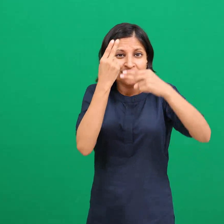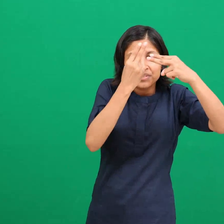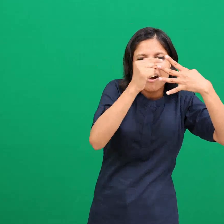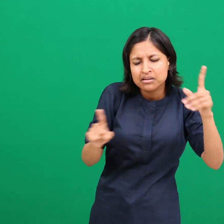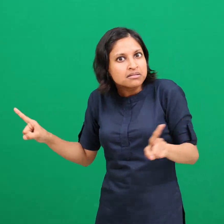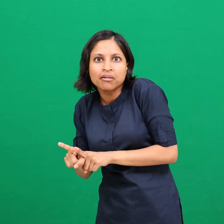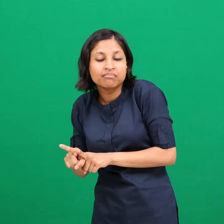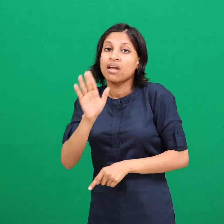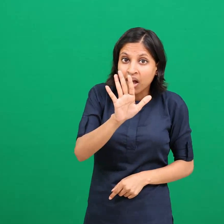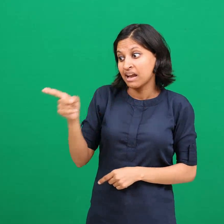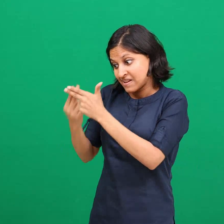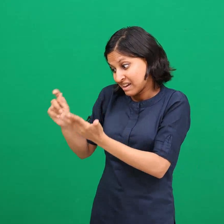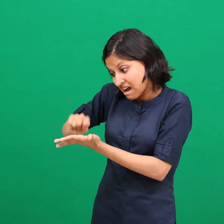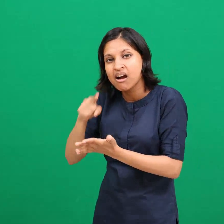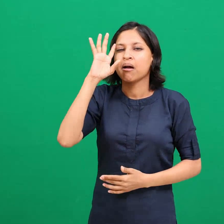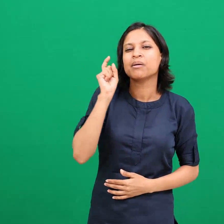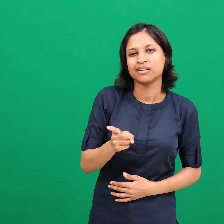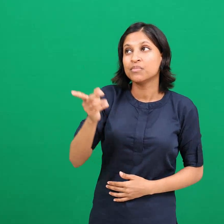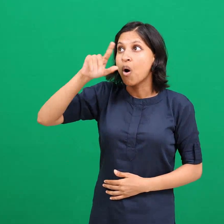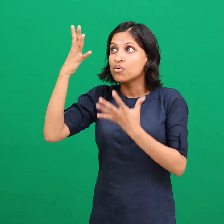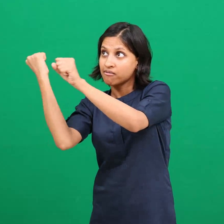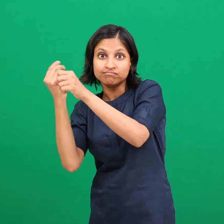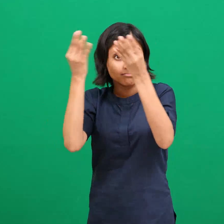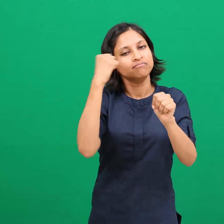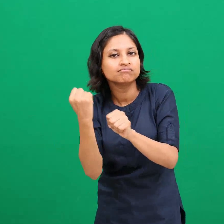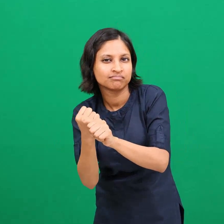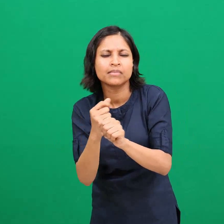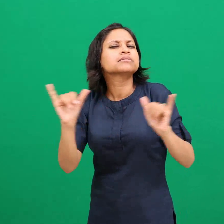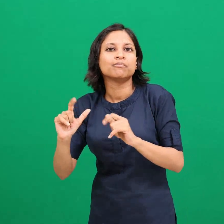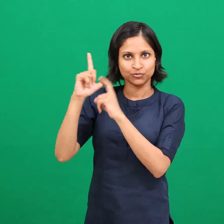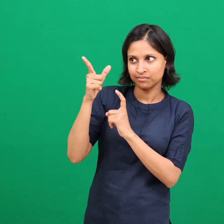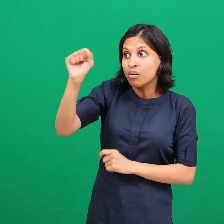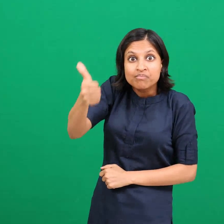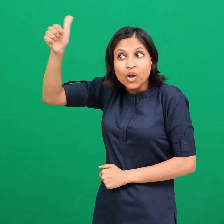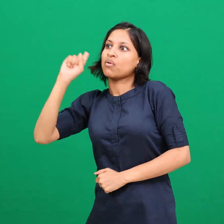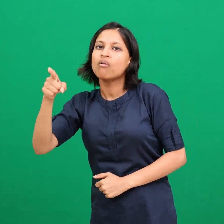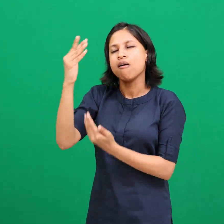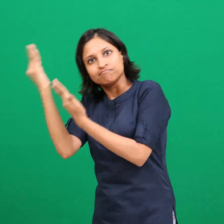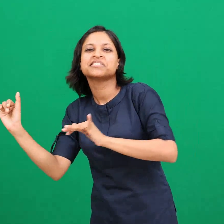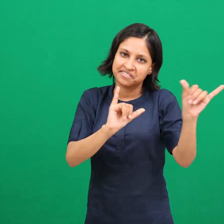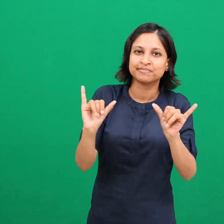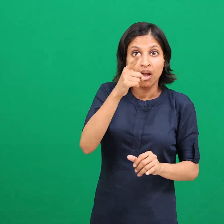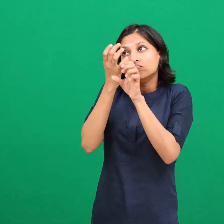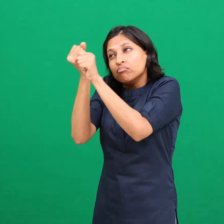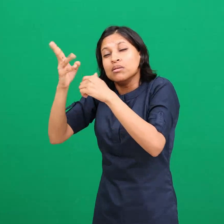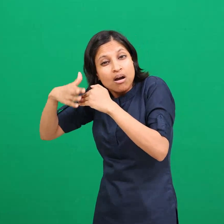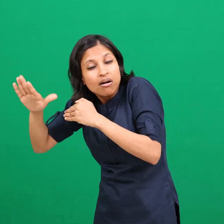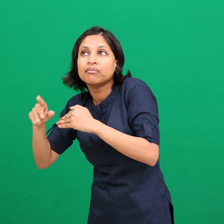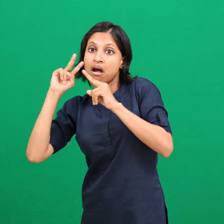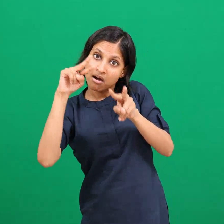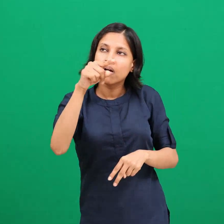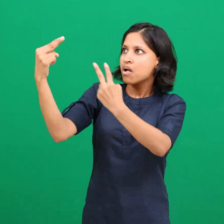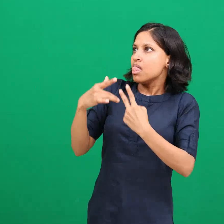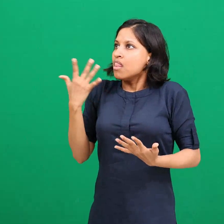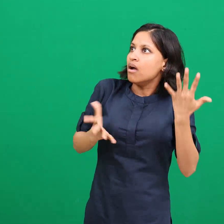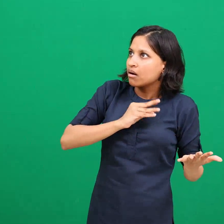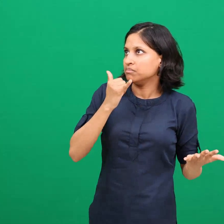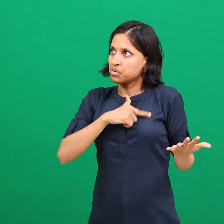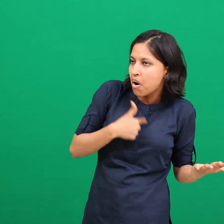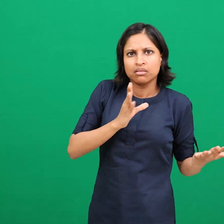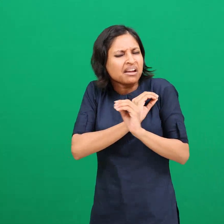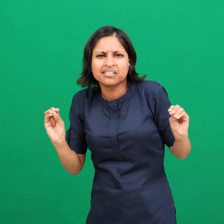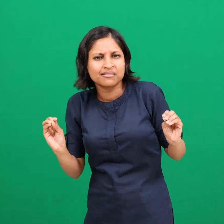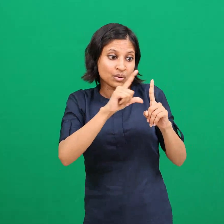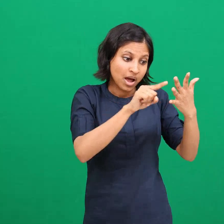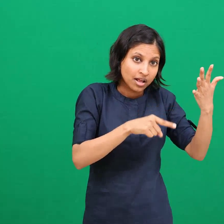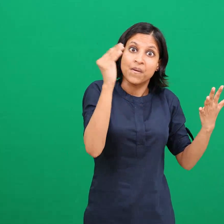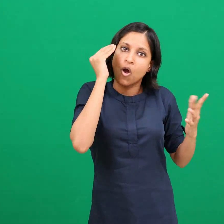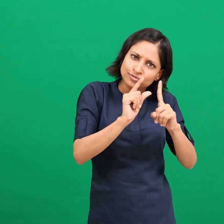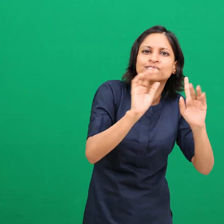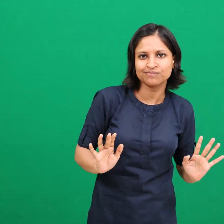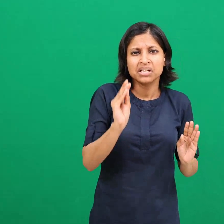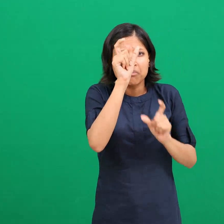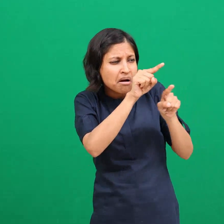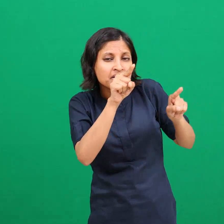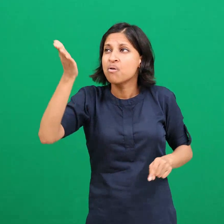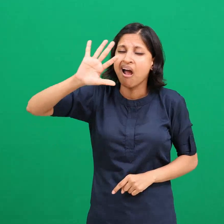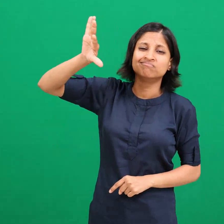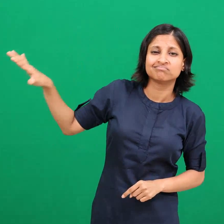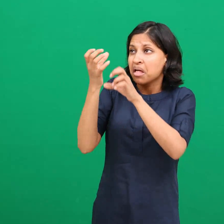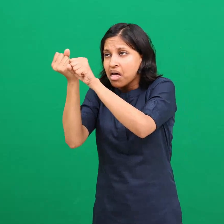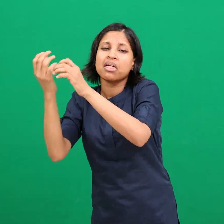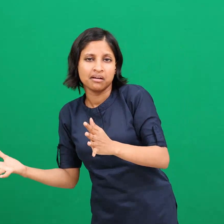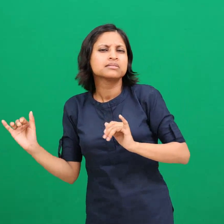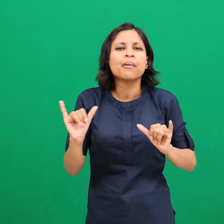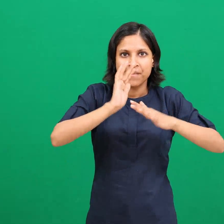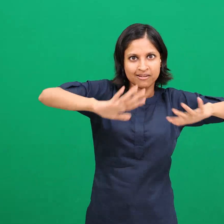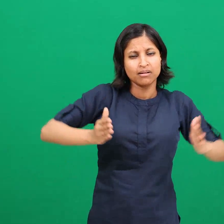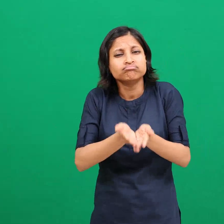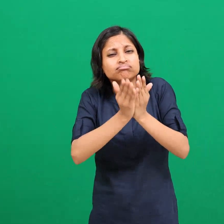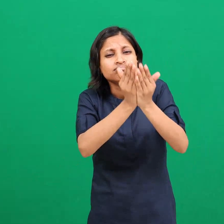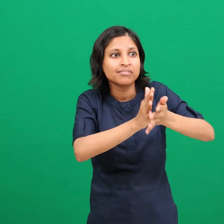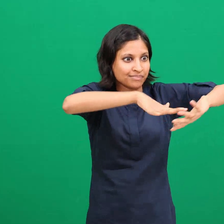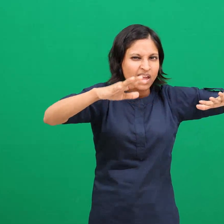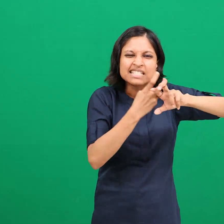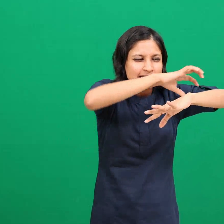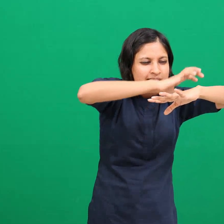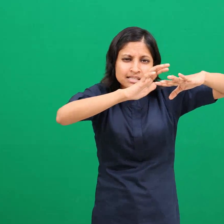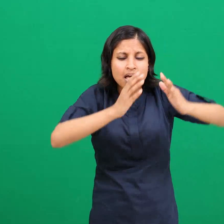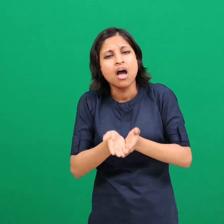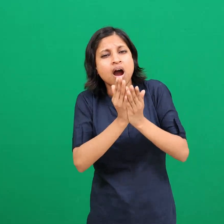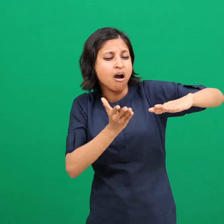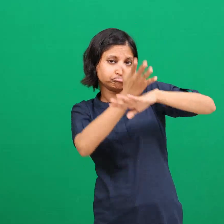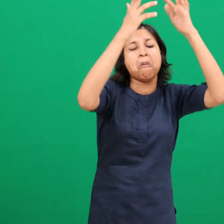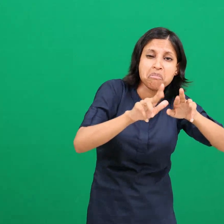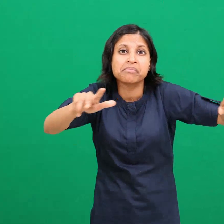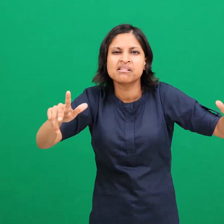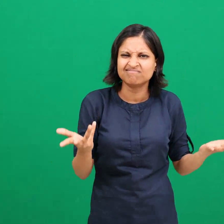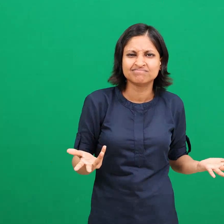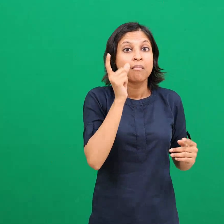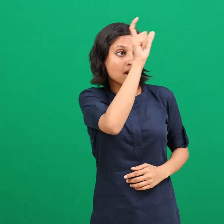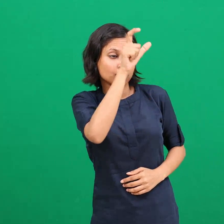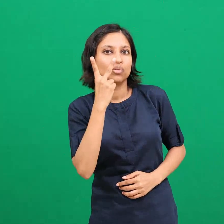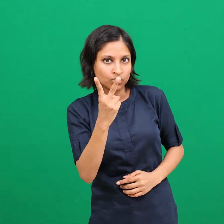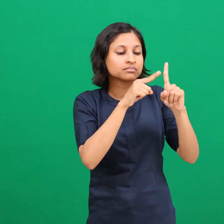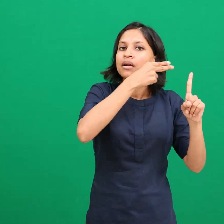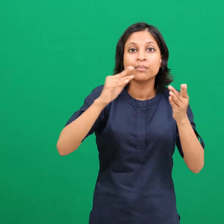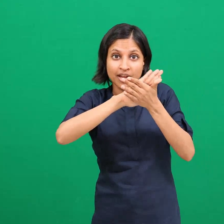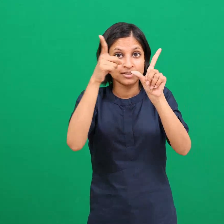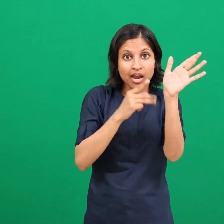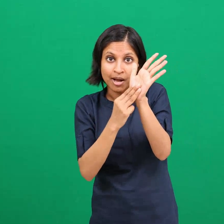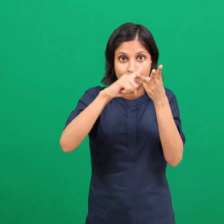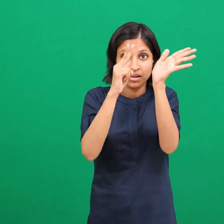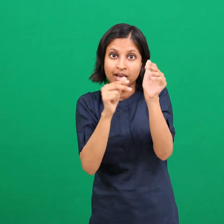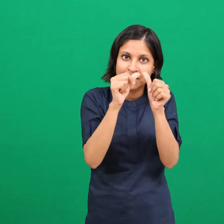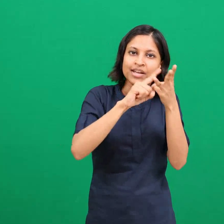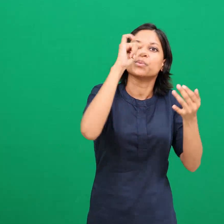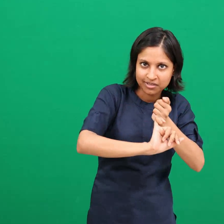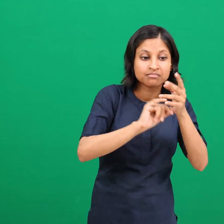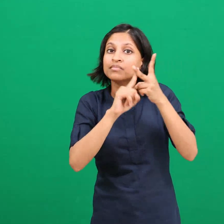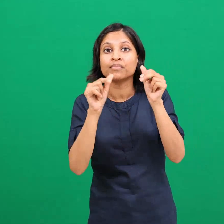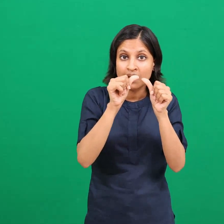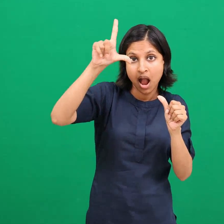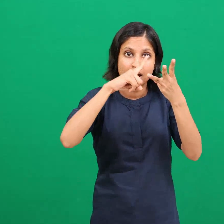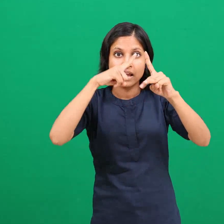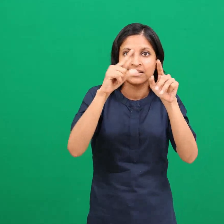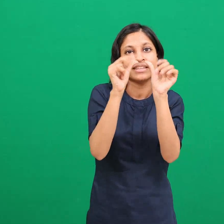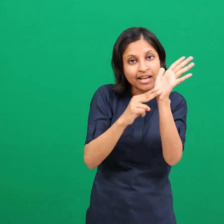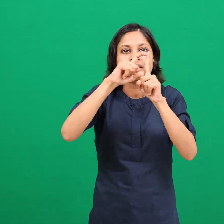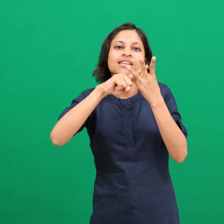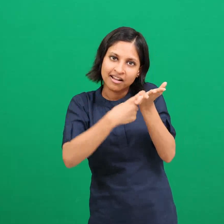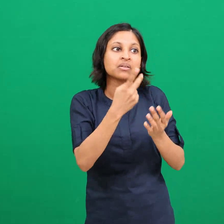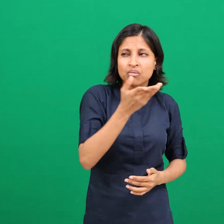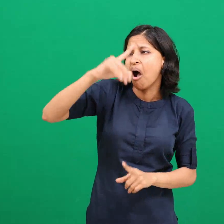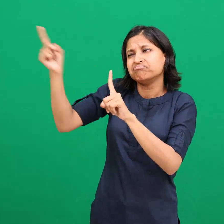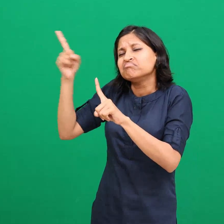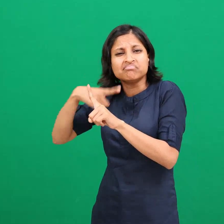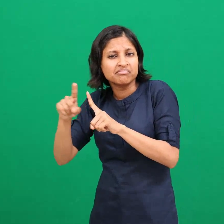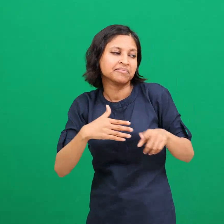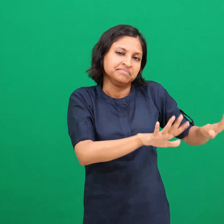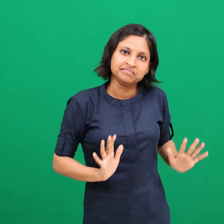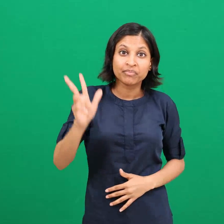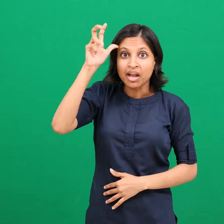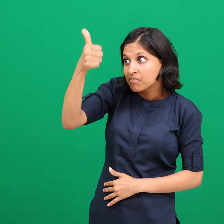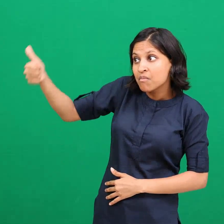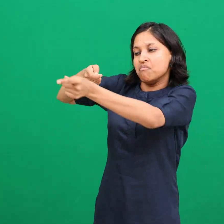Timothy, my child, I entrust you with this command in keeping with the previous prophecies about you, so that by them you may fight the good fight, holding on to faith and a good conscience, which some have rejected and thereby shipwrecked their faith.